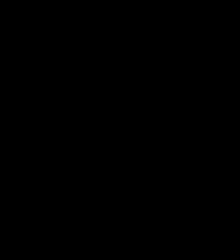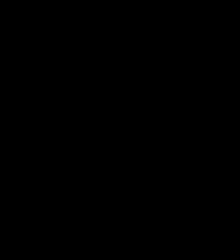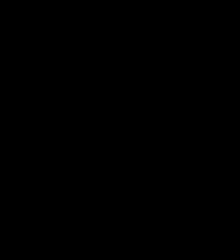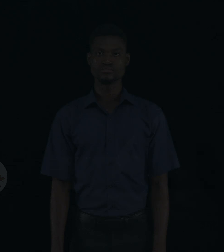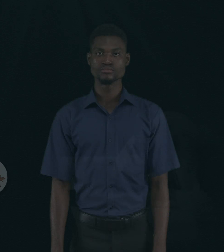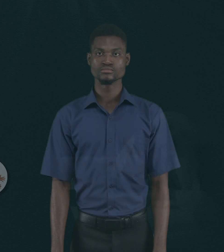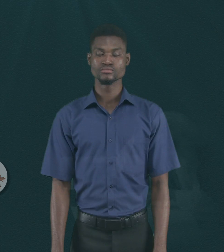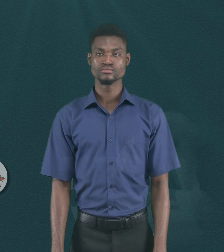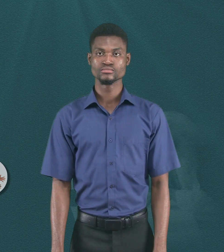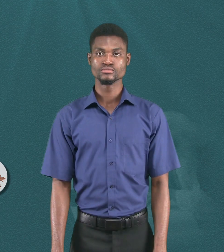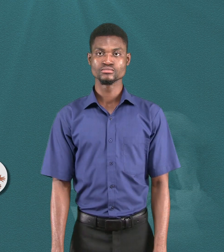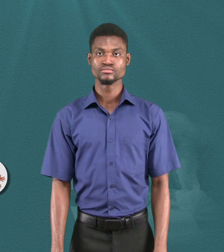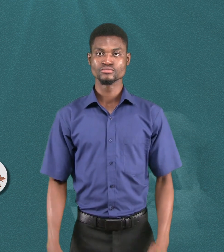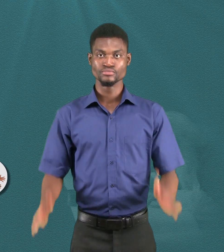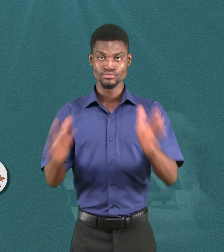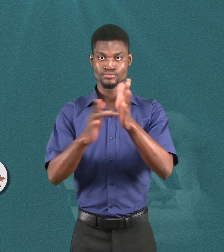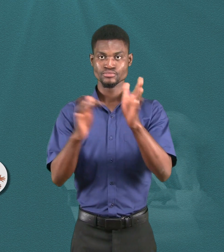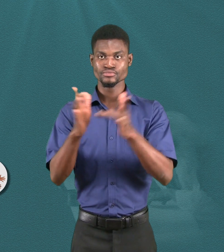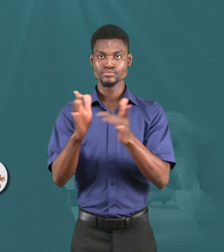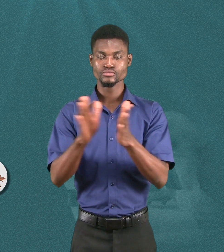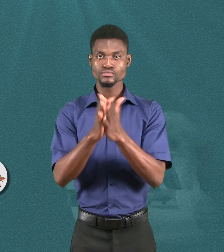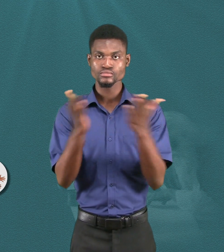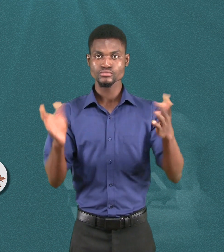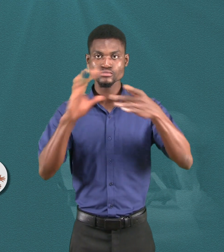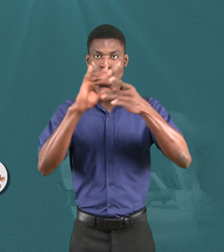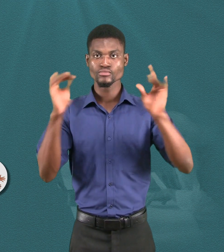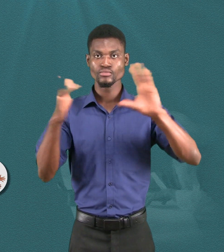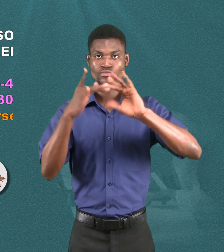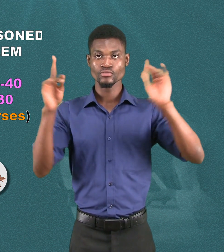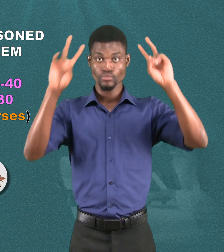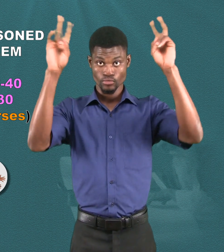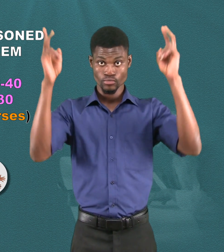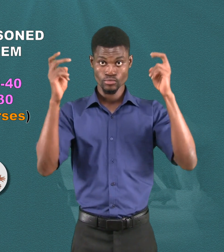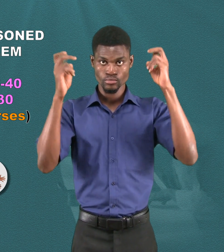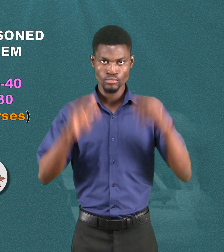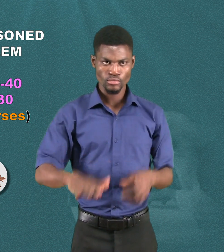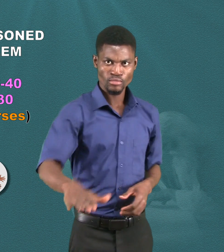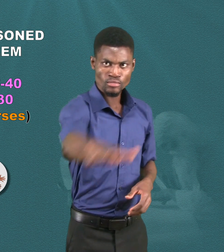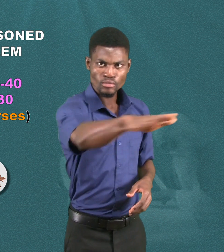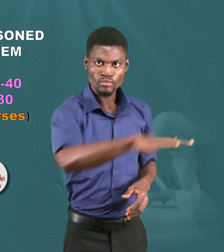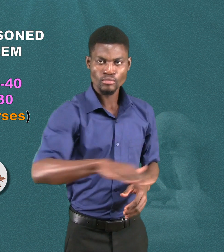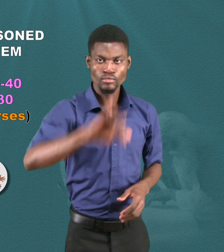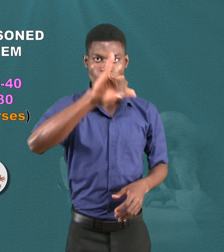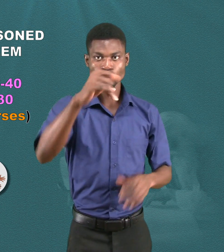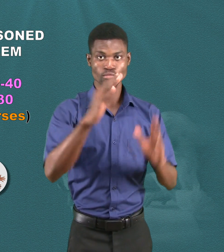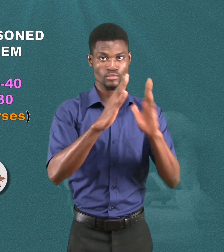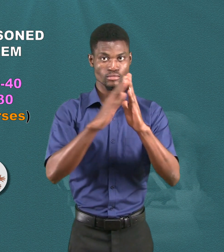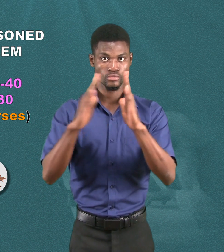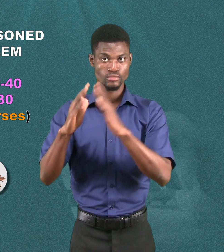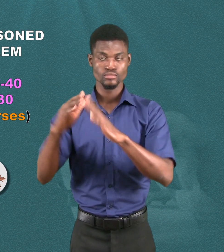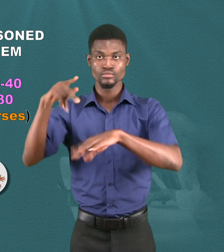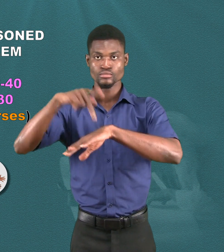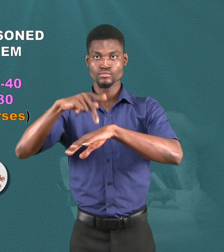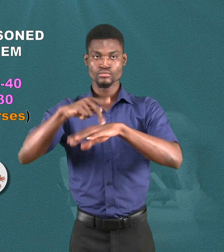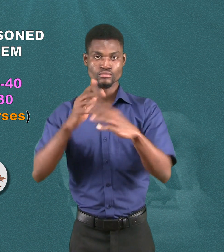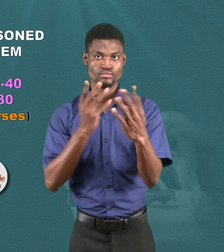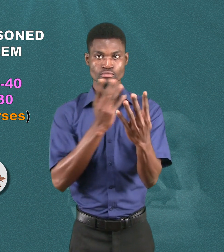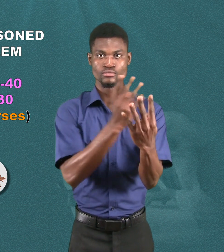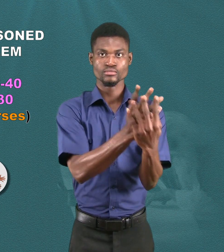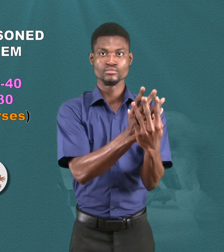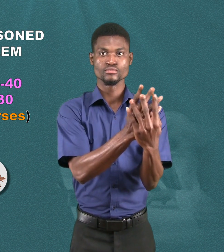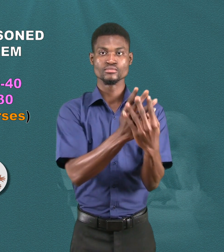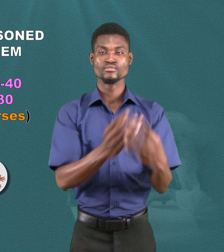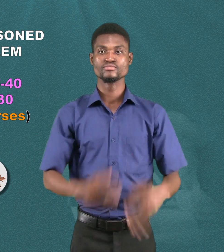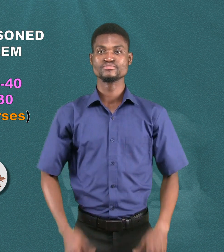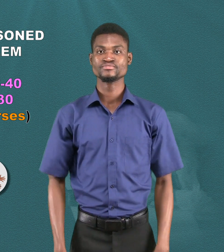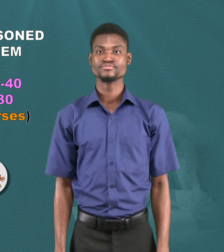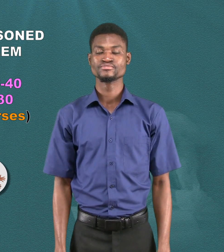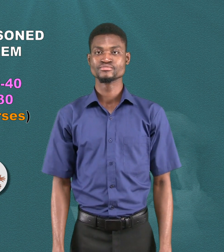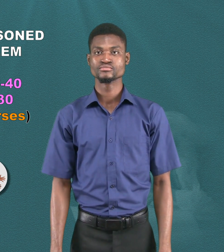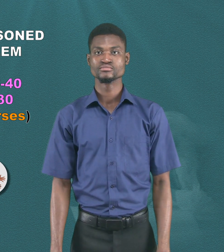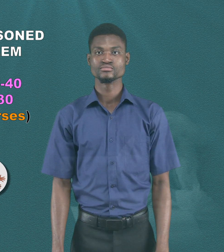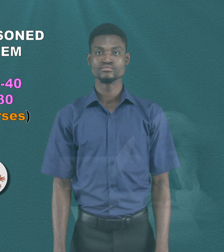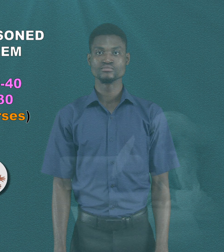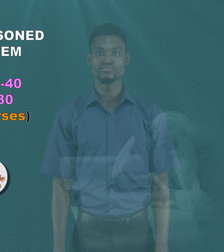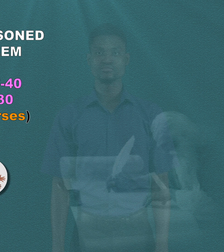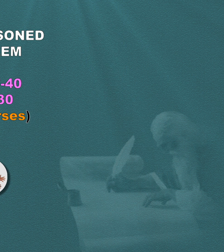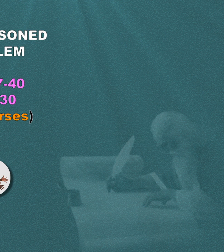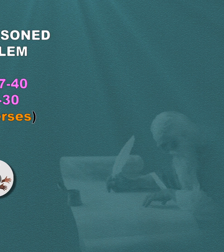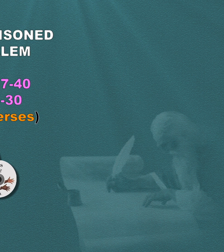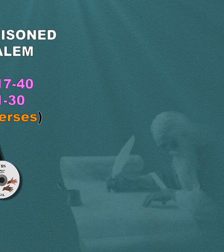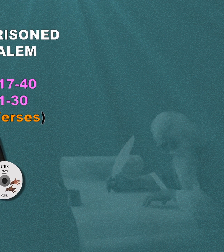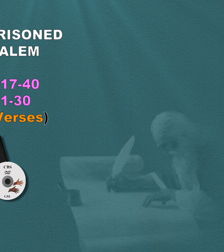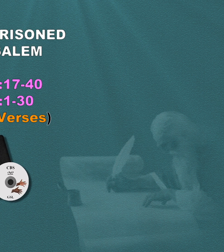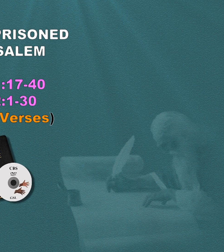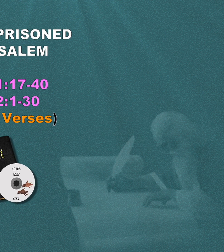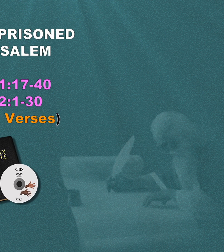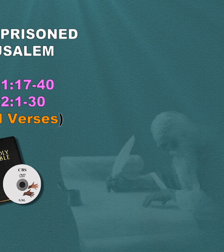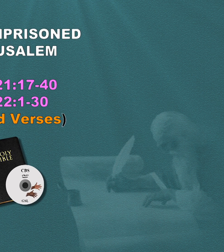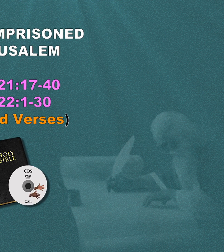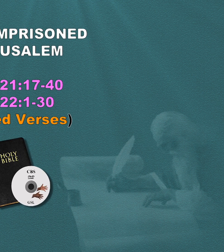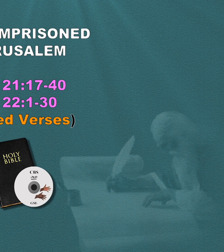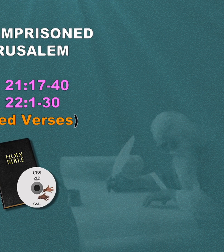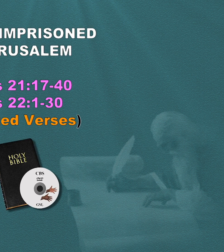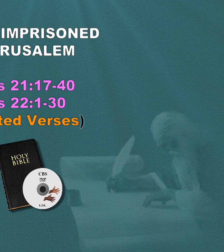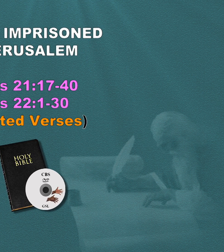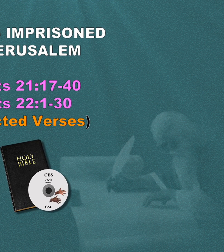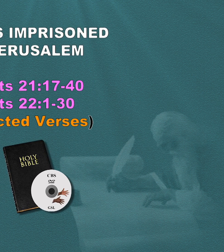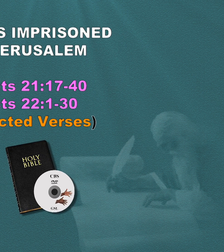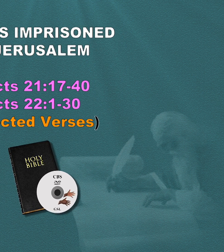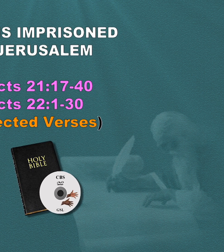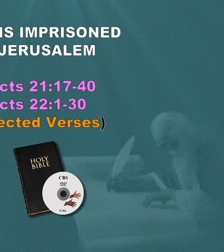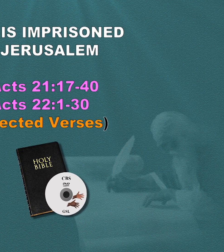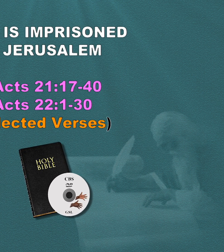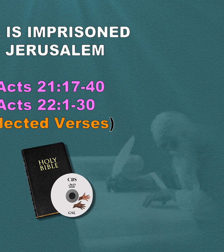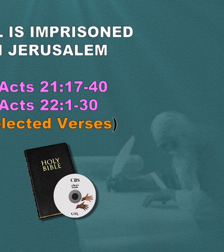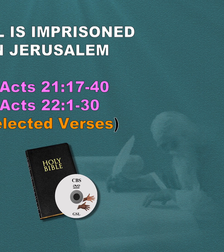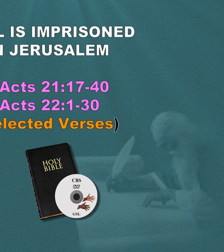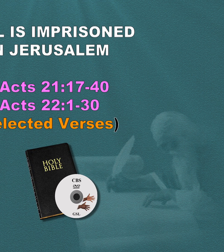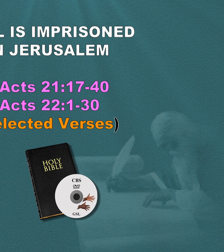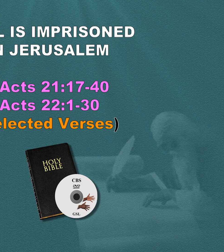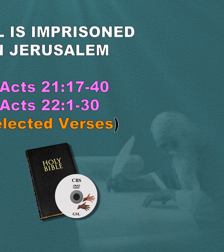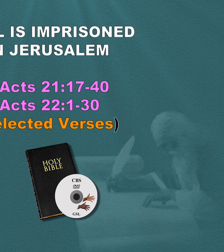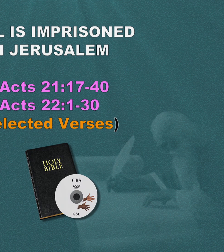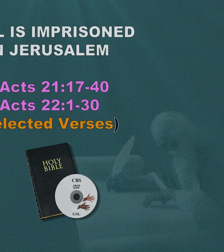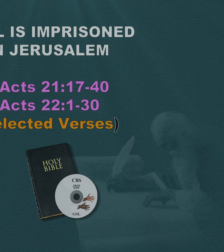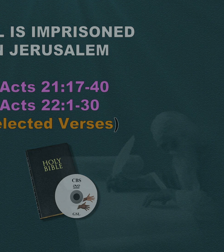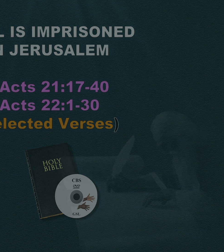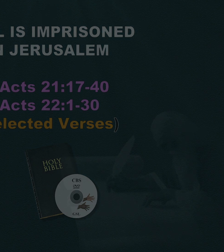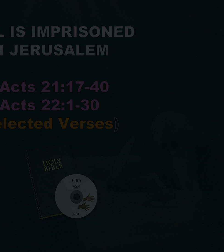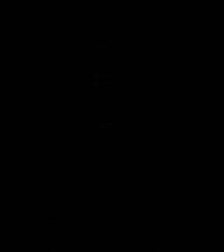Paul is imprisoned in Jerusalem